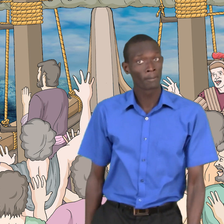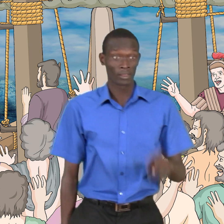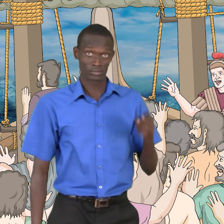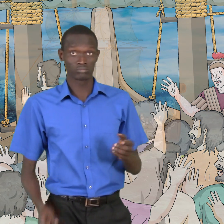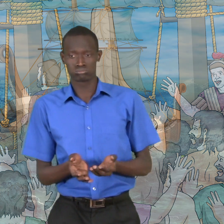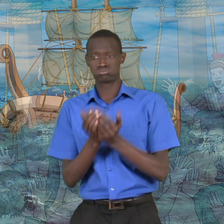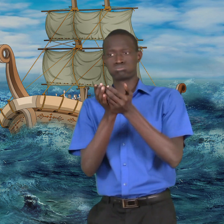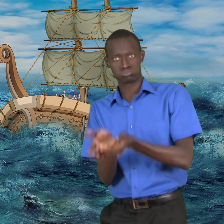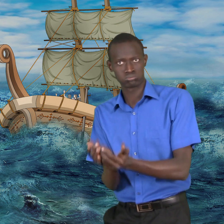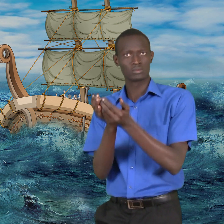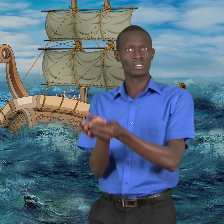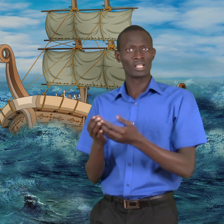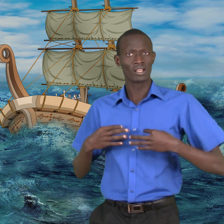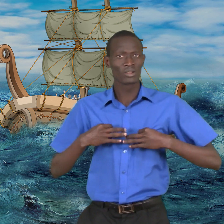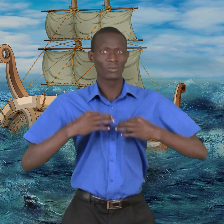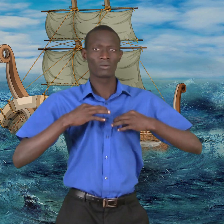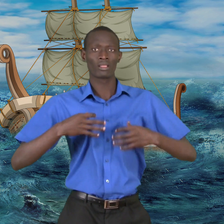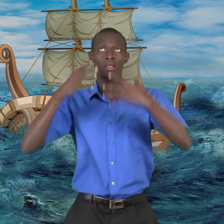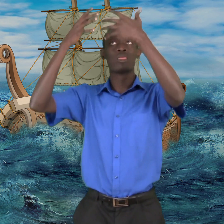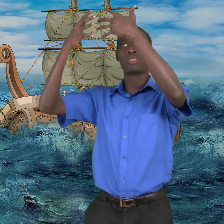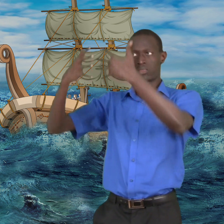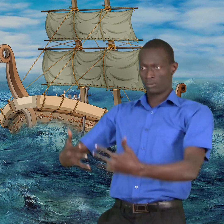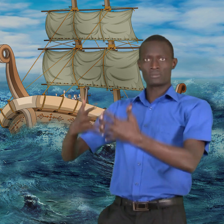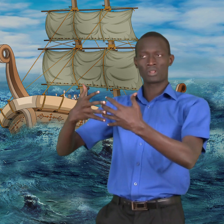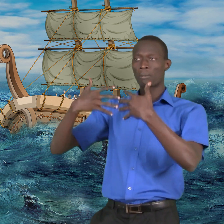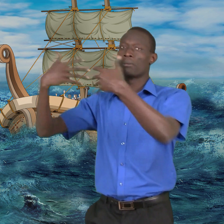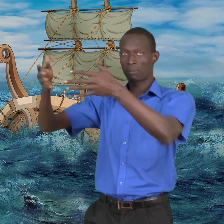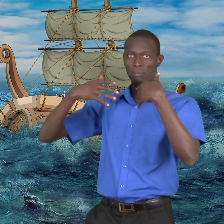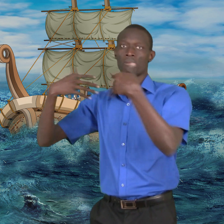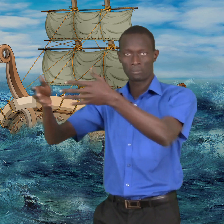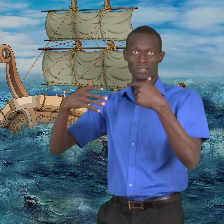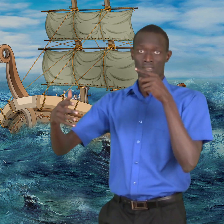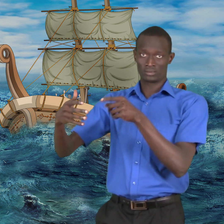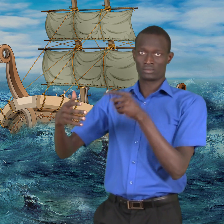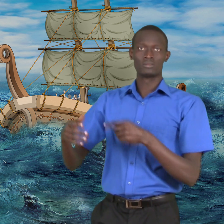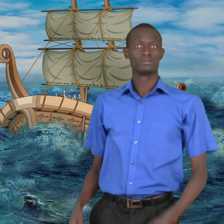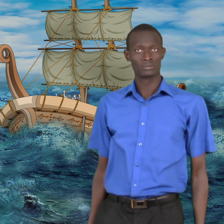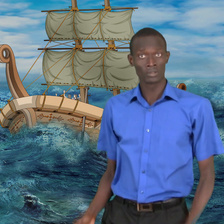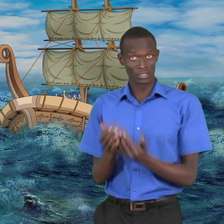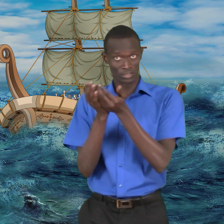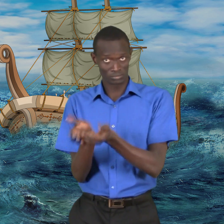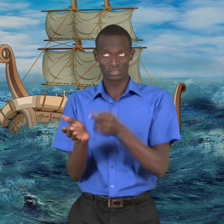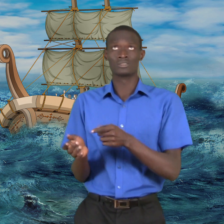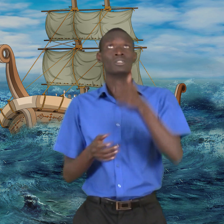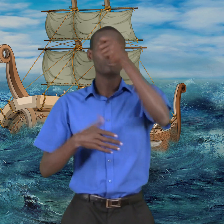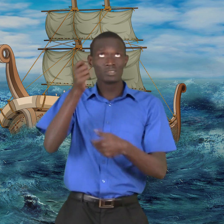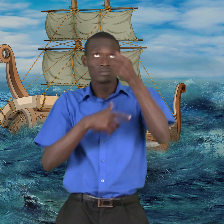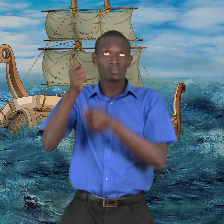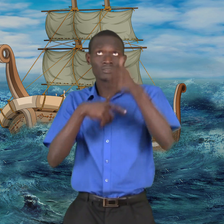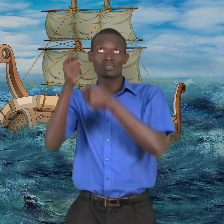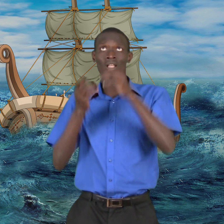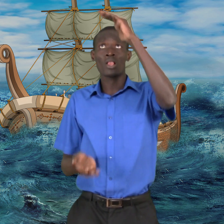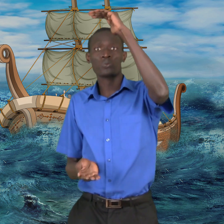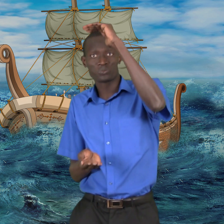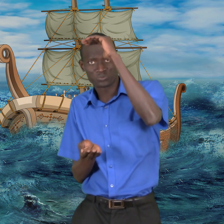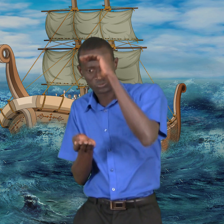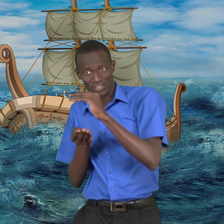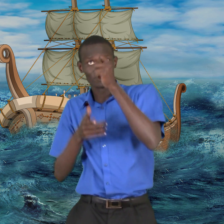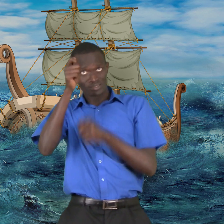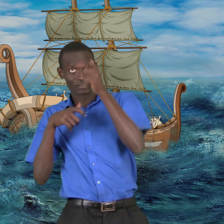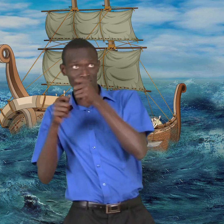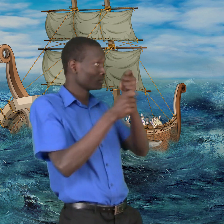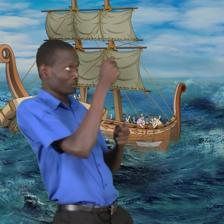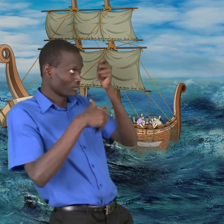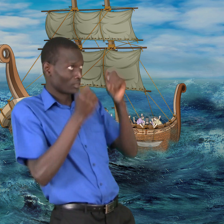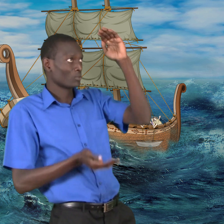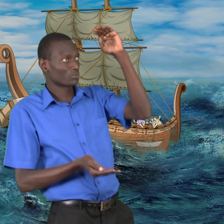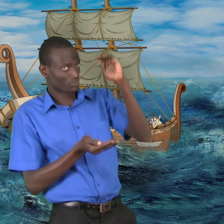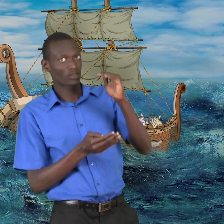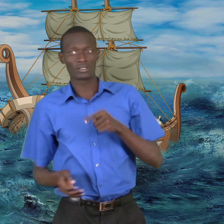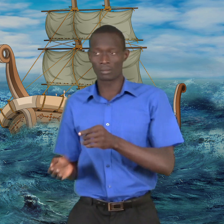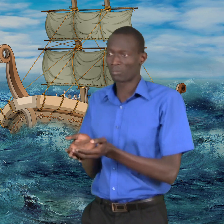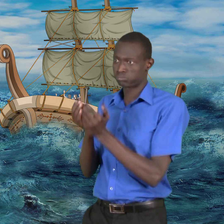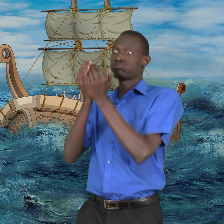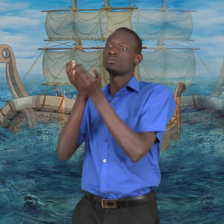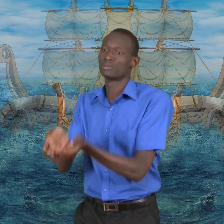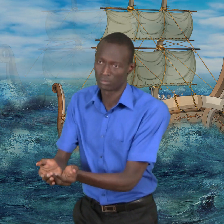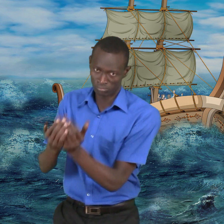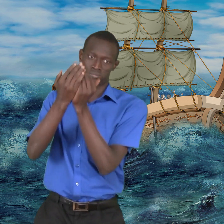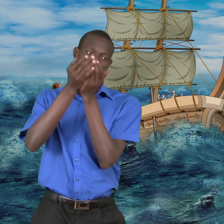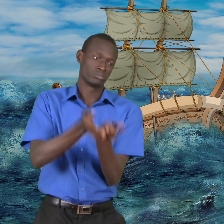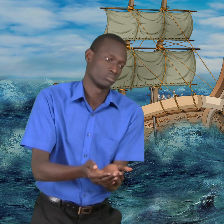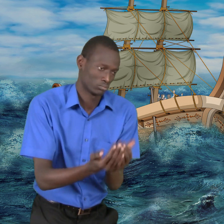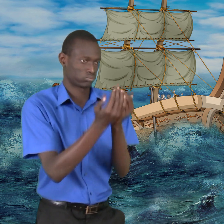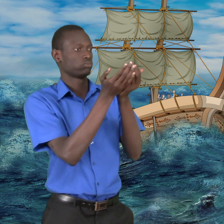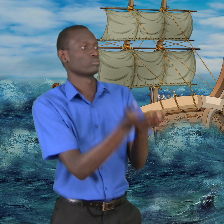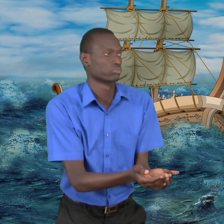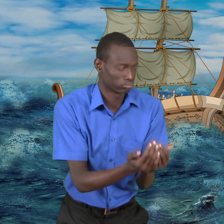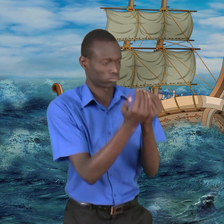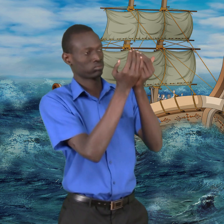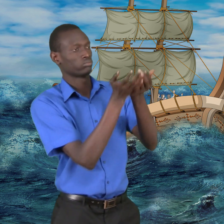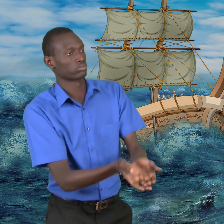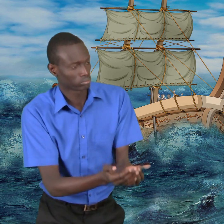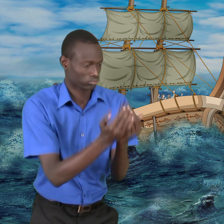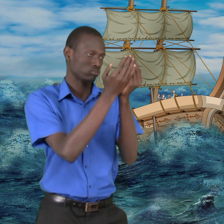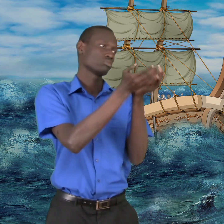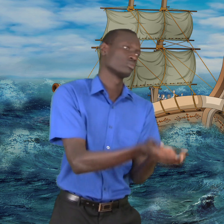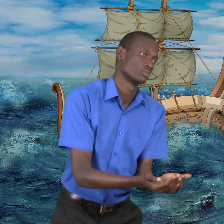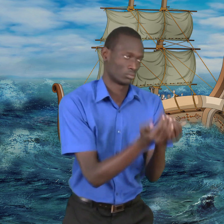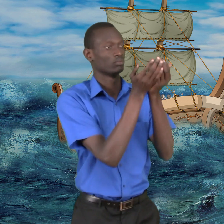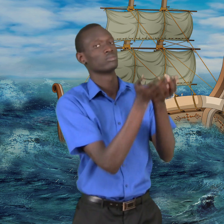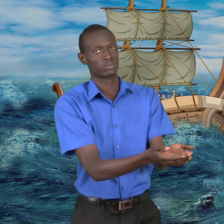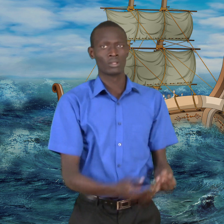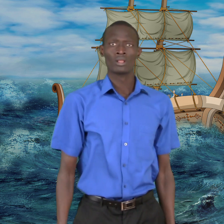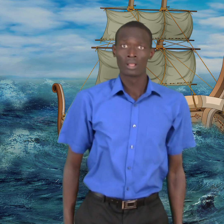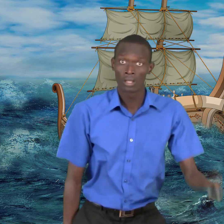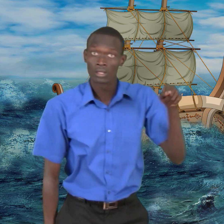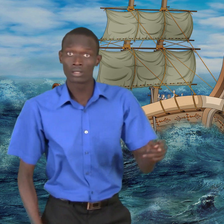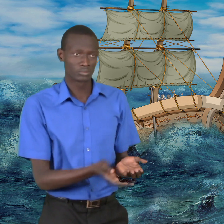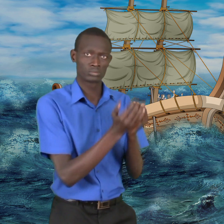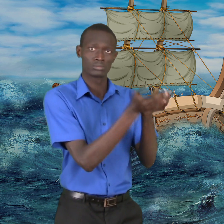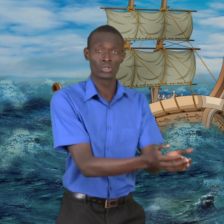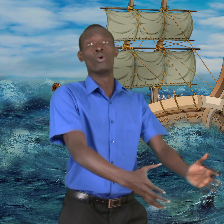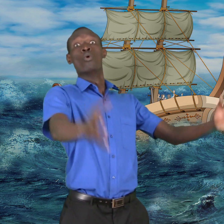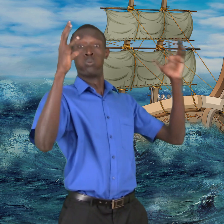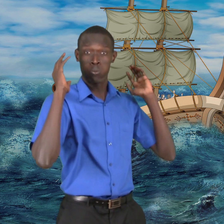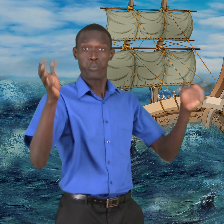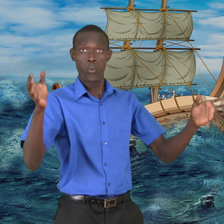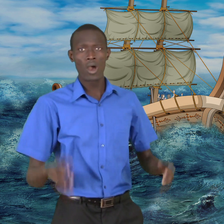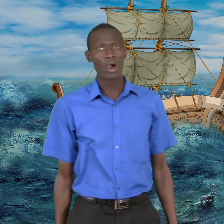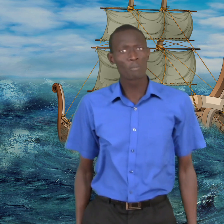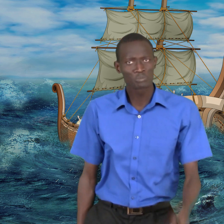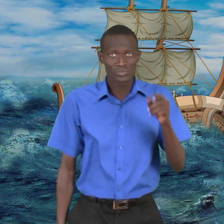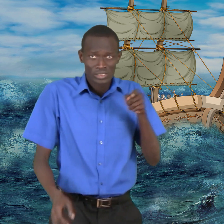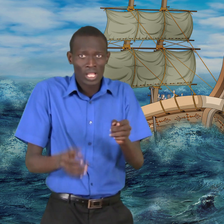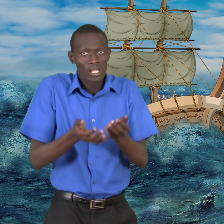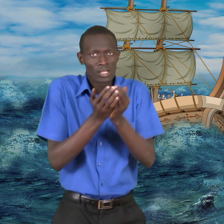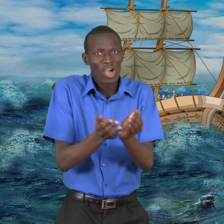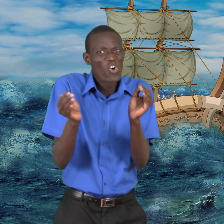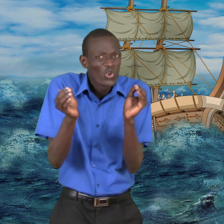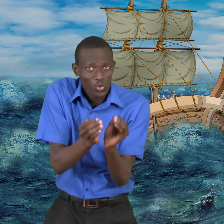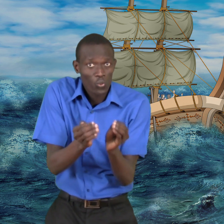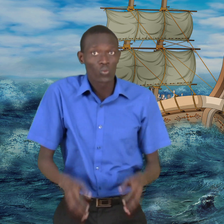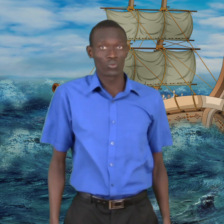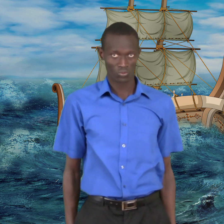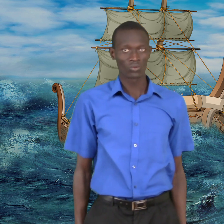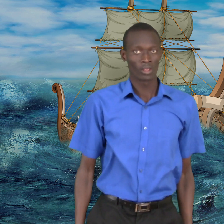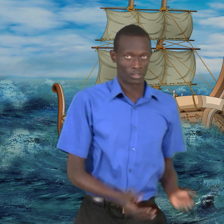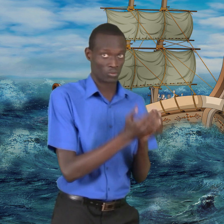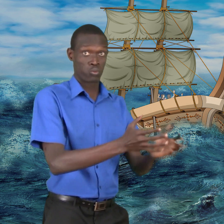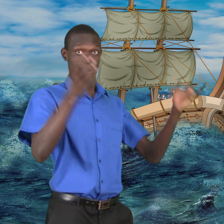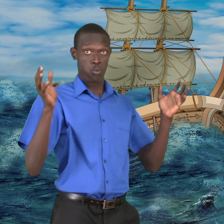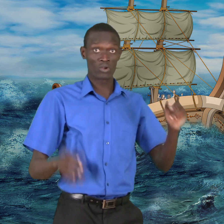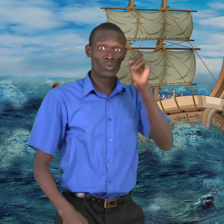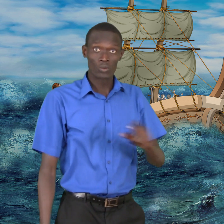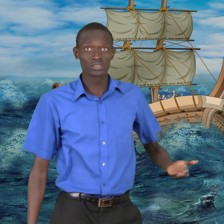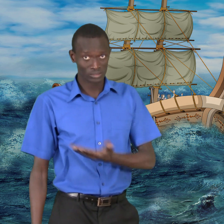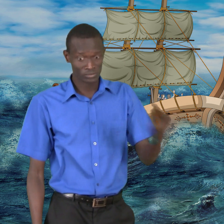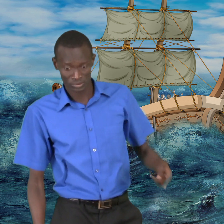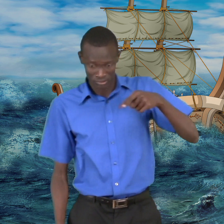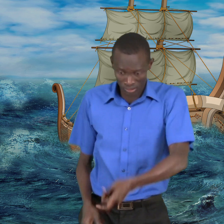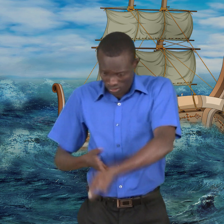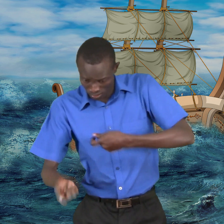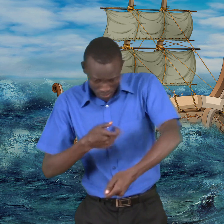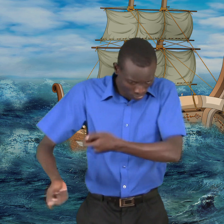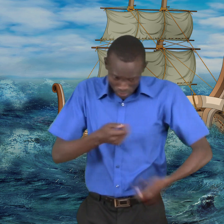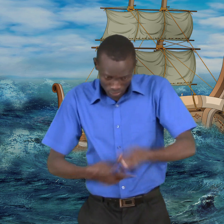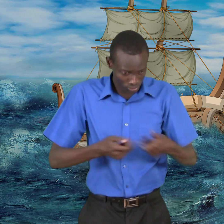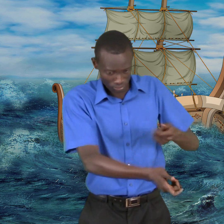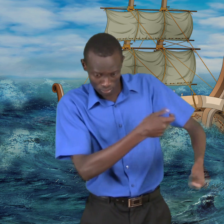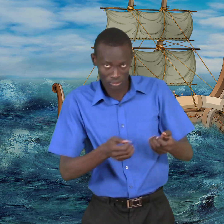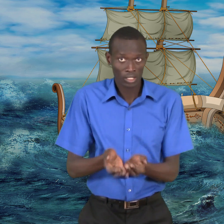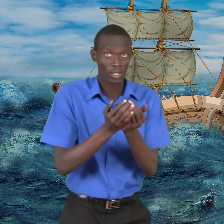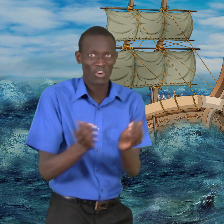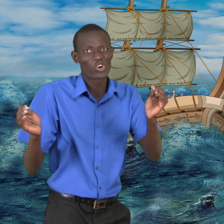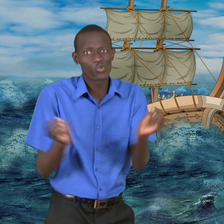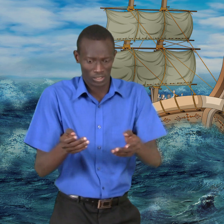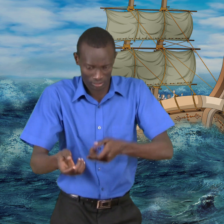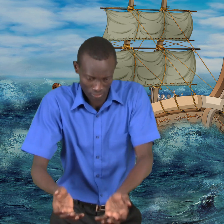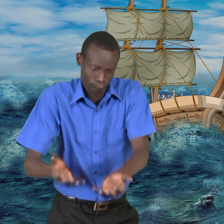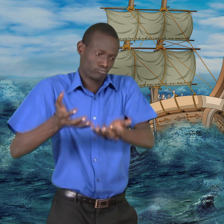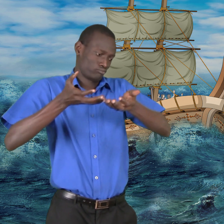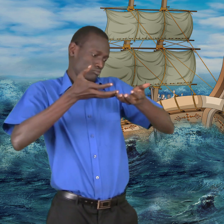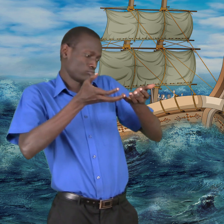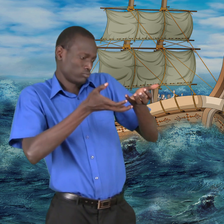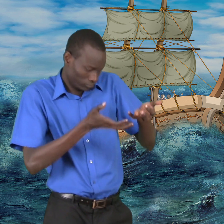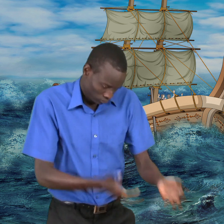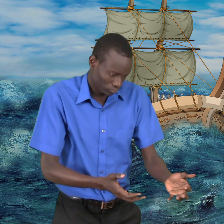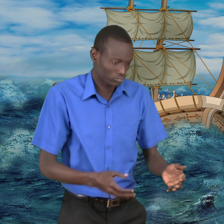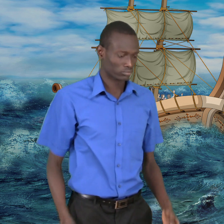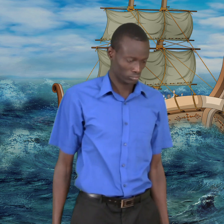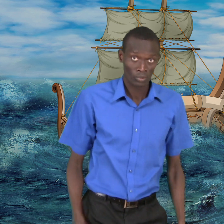We were tossed so violently that the next day the men began to jettison the cargo.